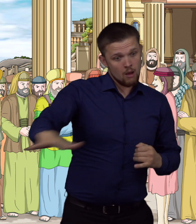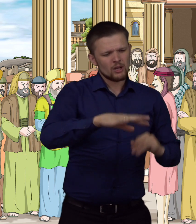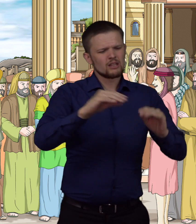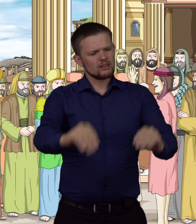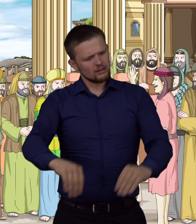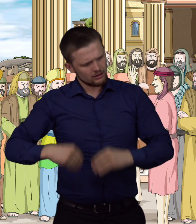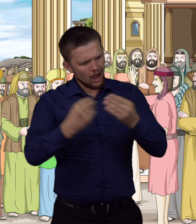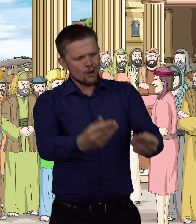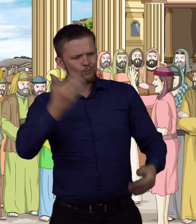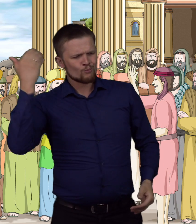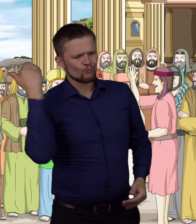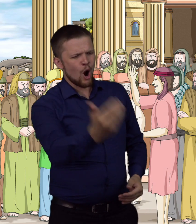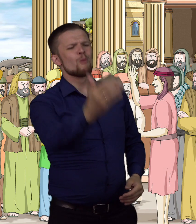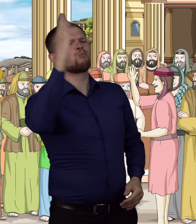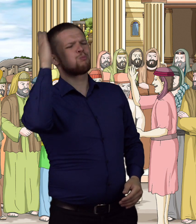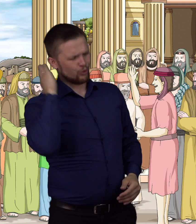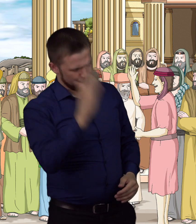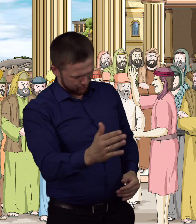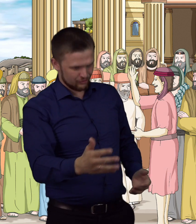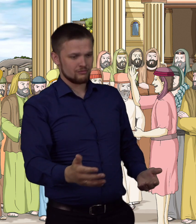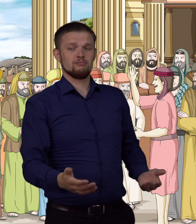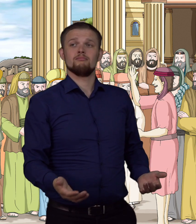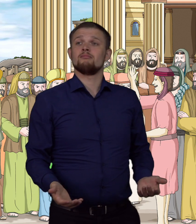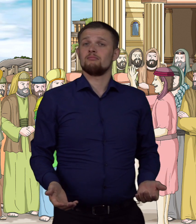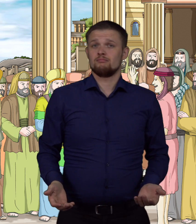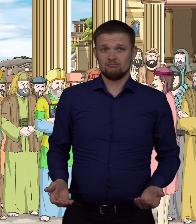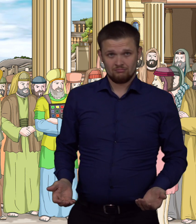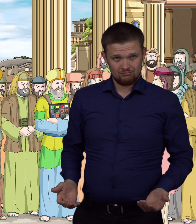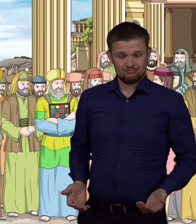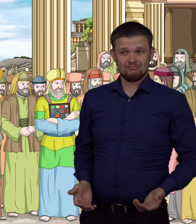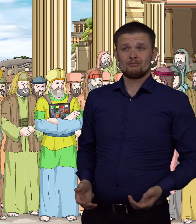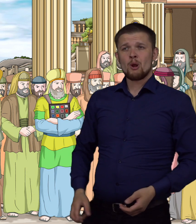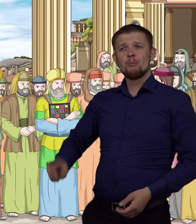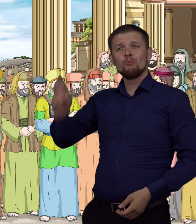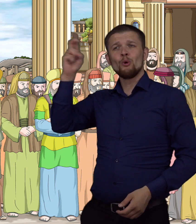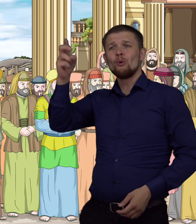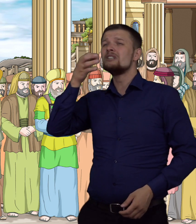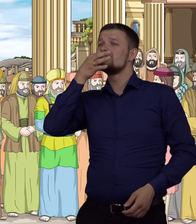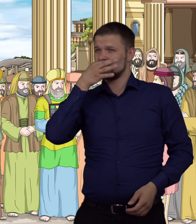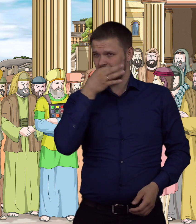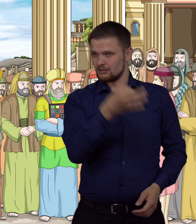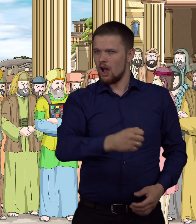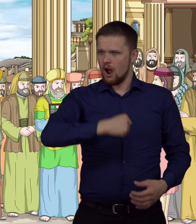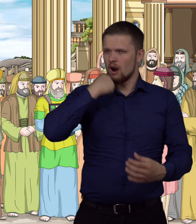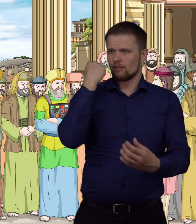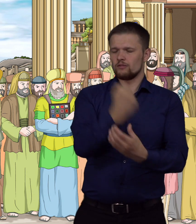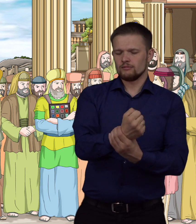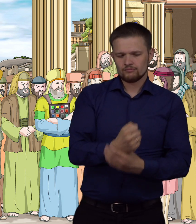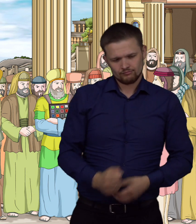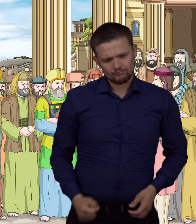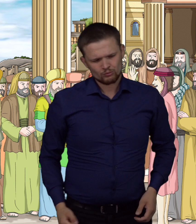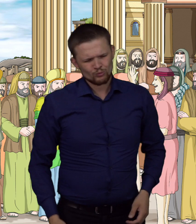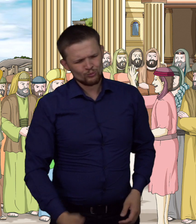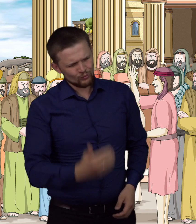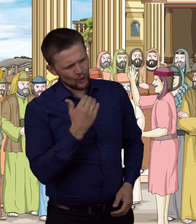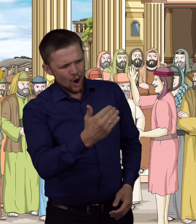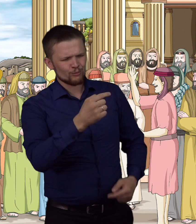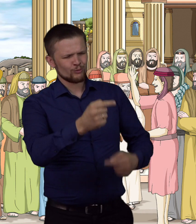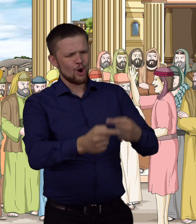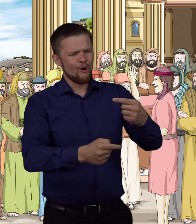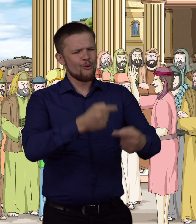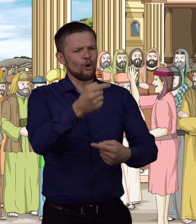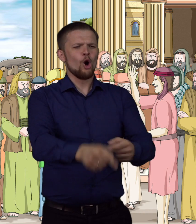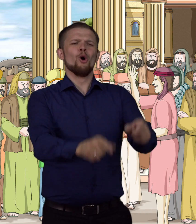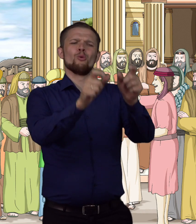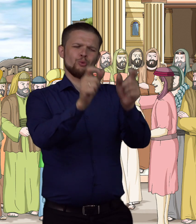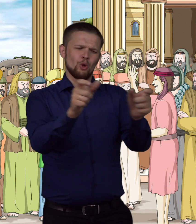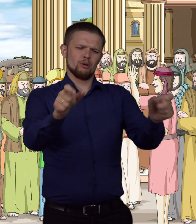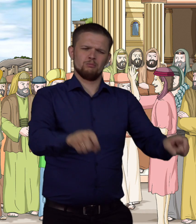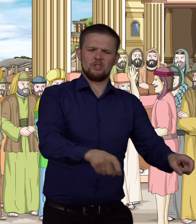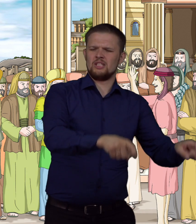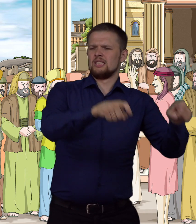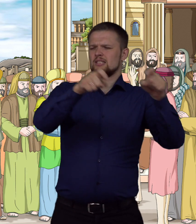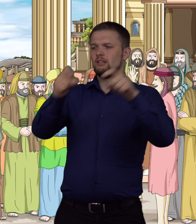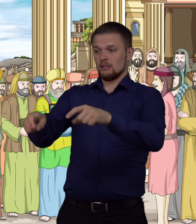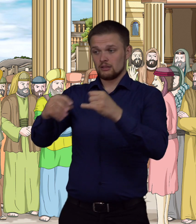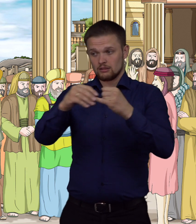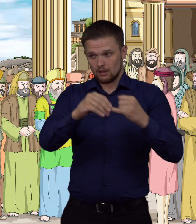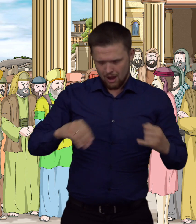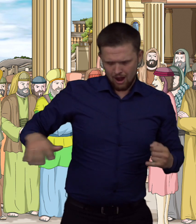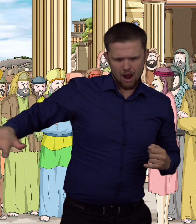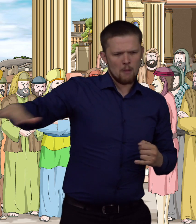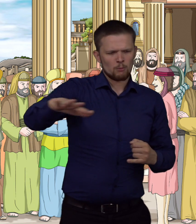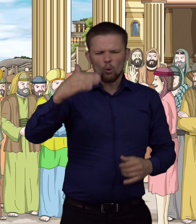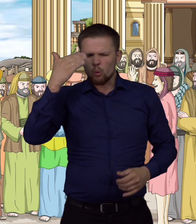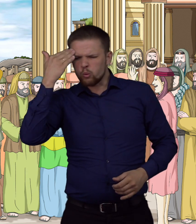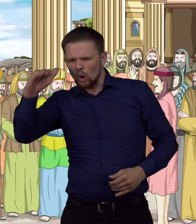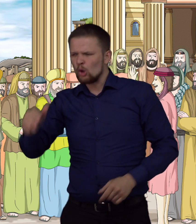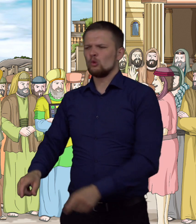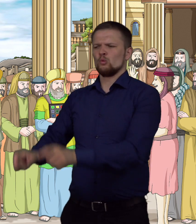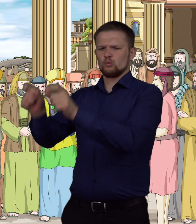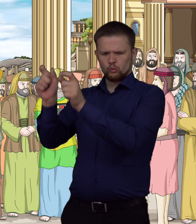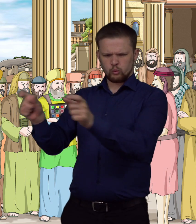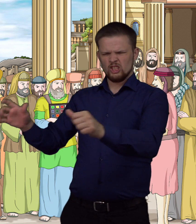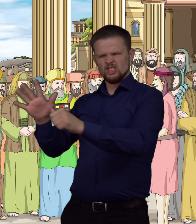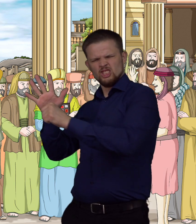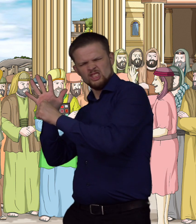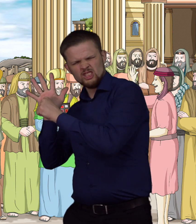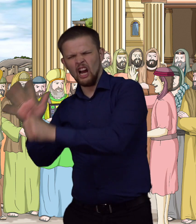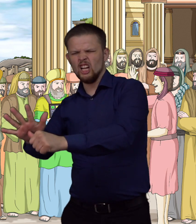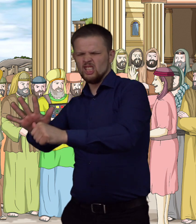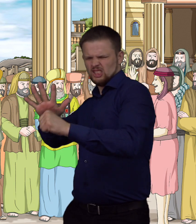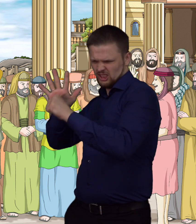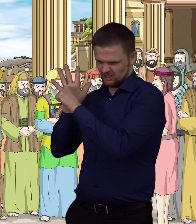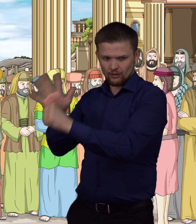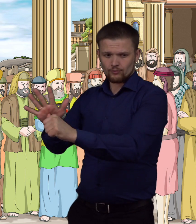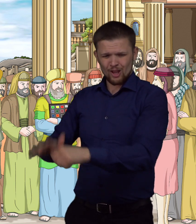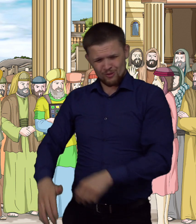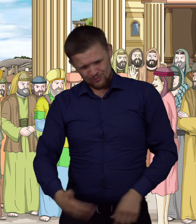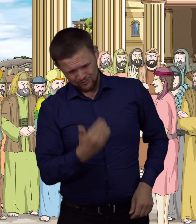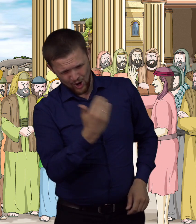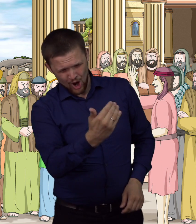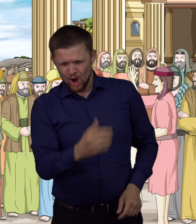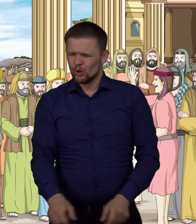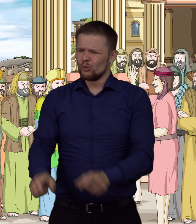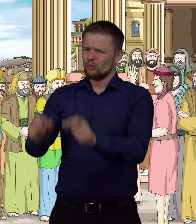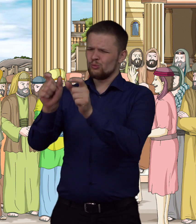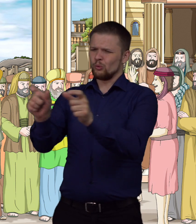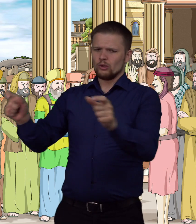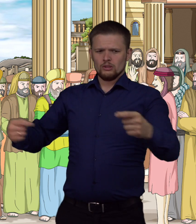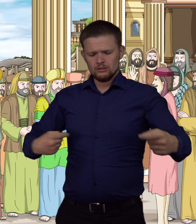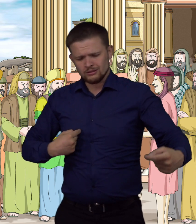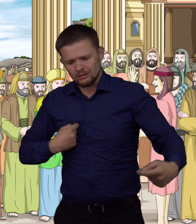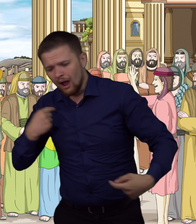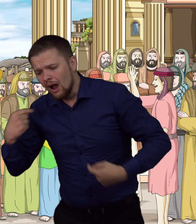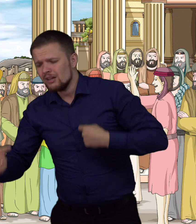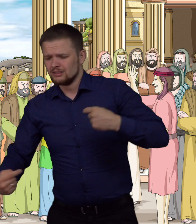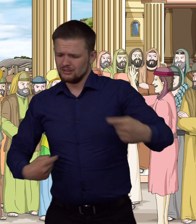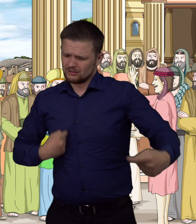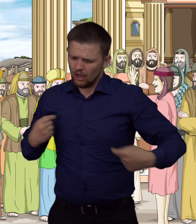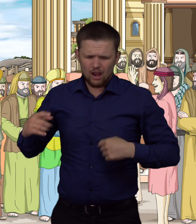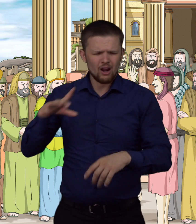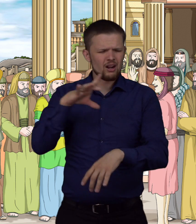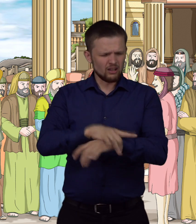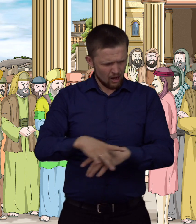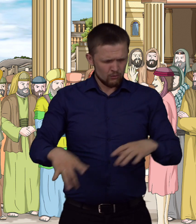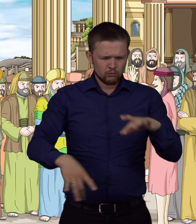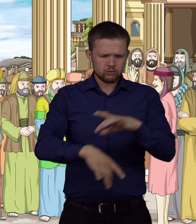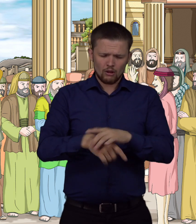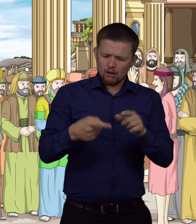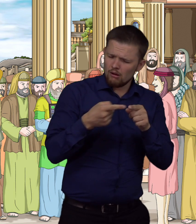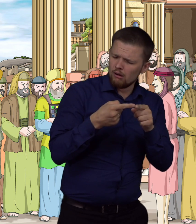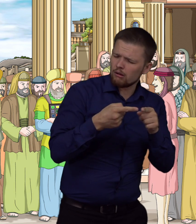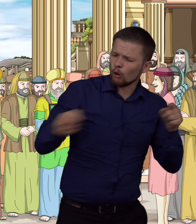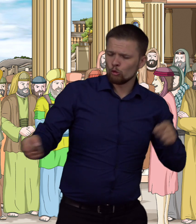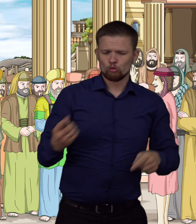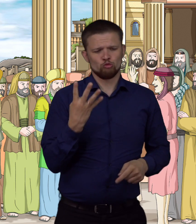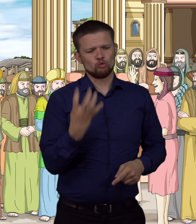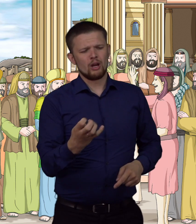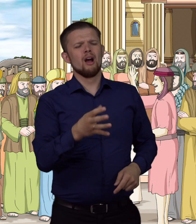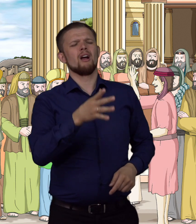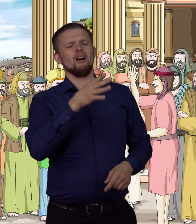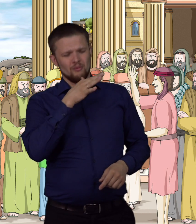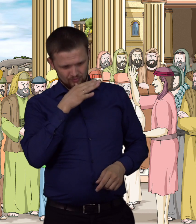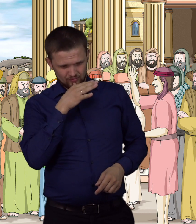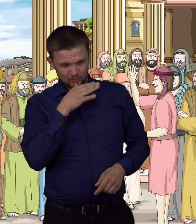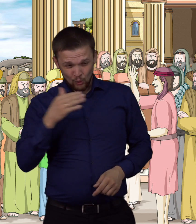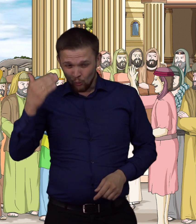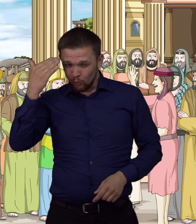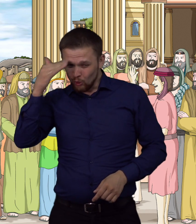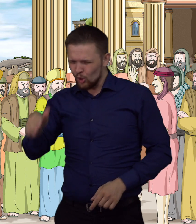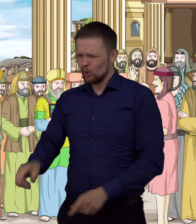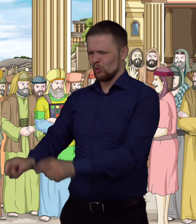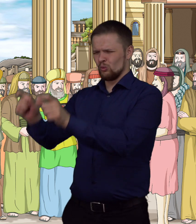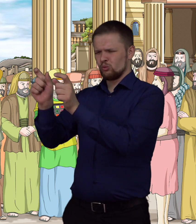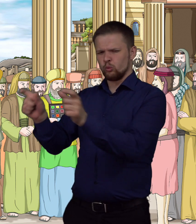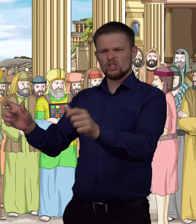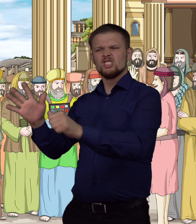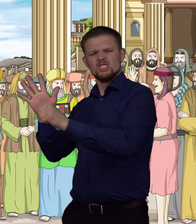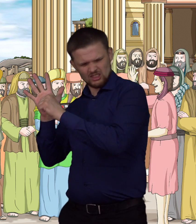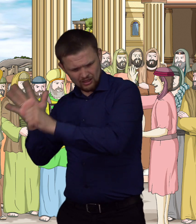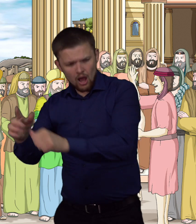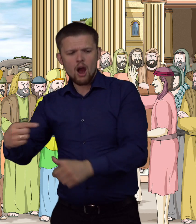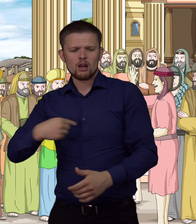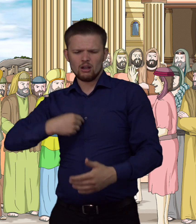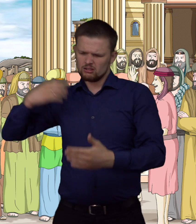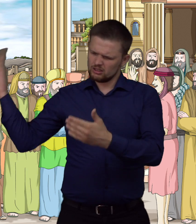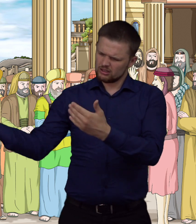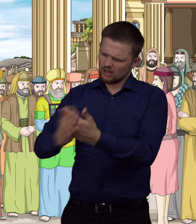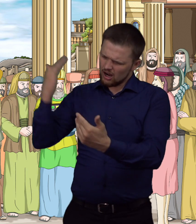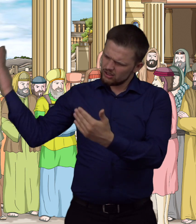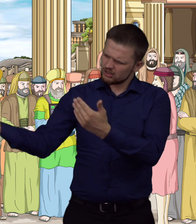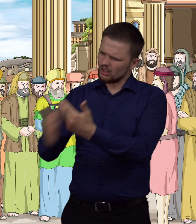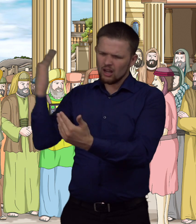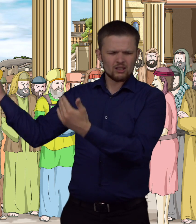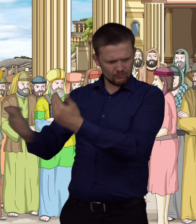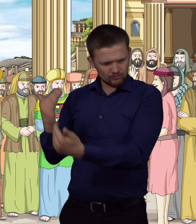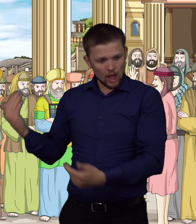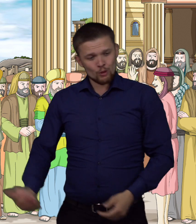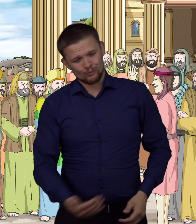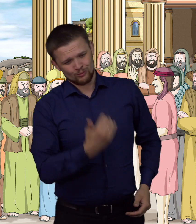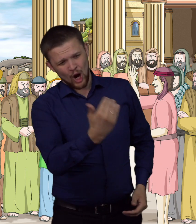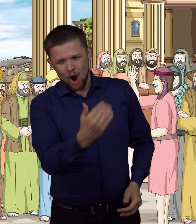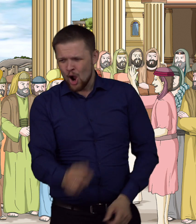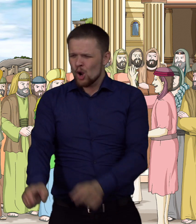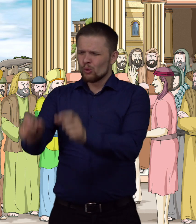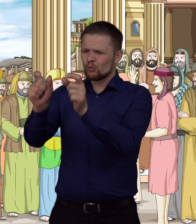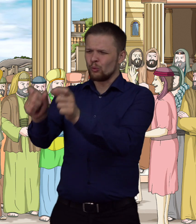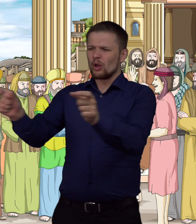God told him that his descendants would be foreigners in a strange land, and that they would be enslaved and mistreated four hundred years.